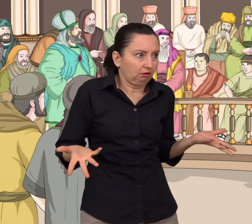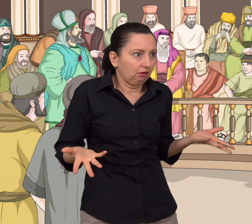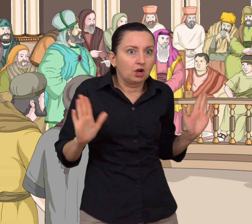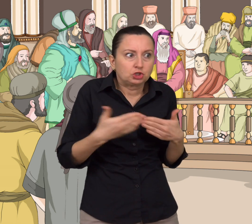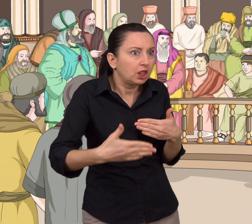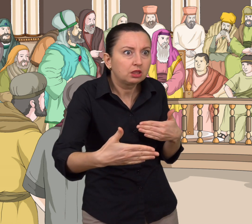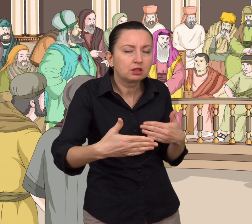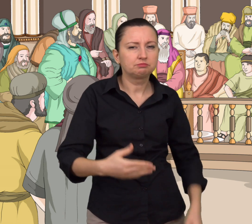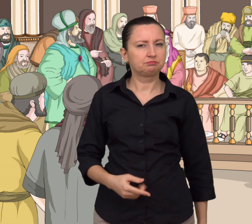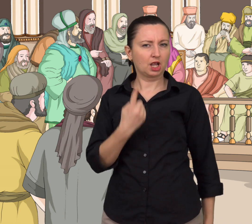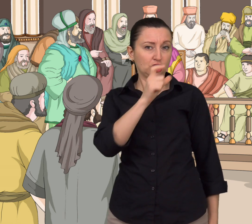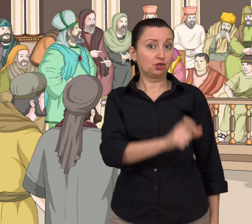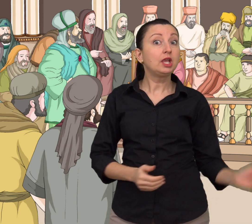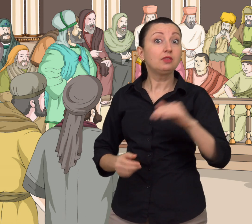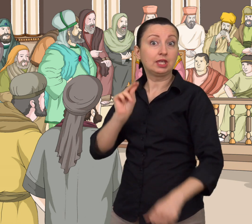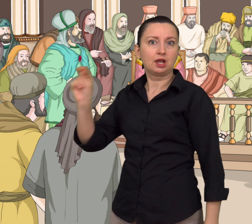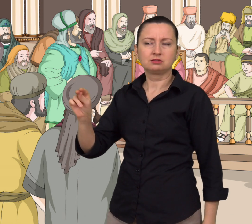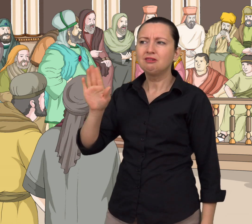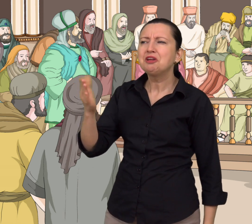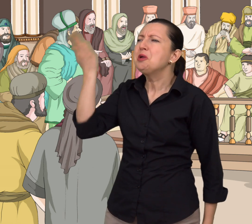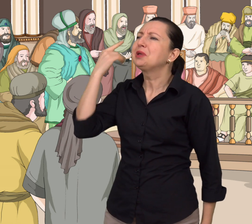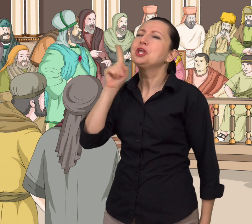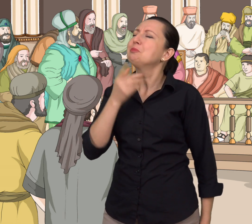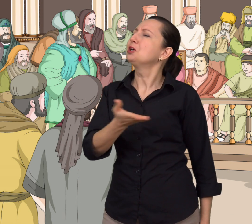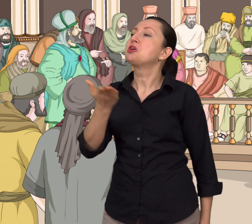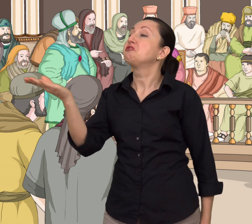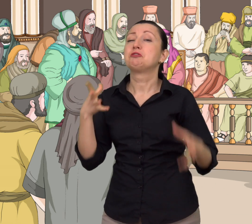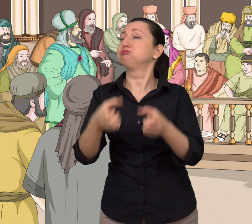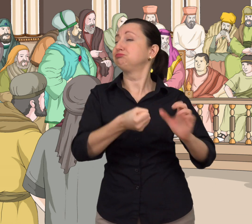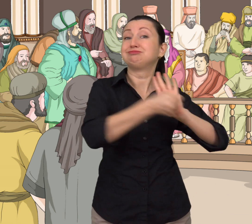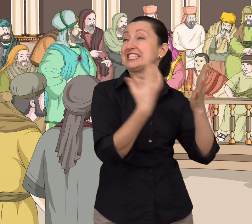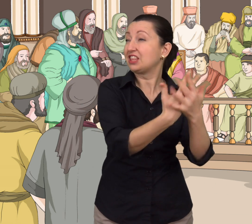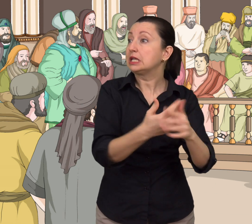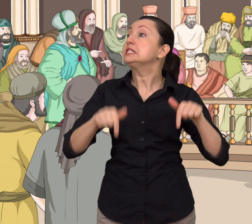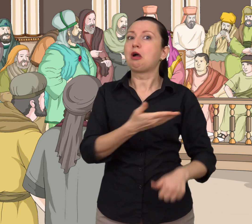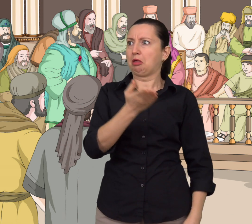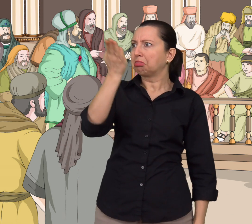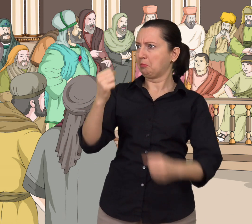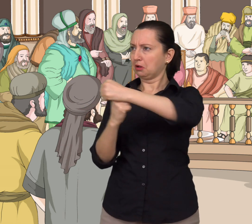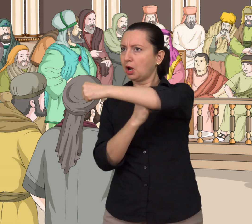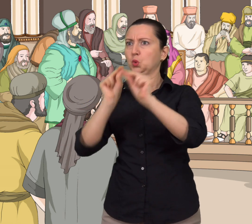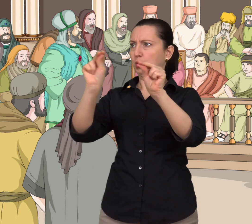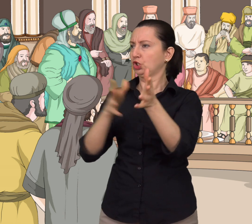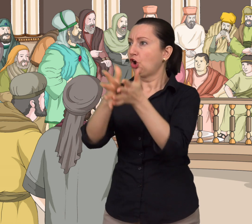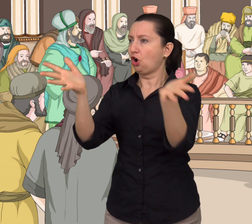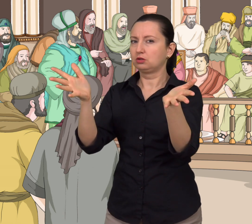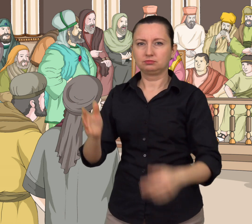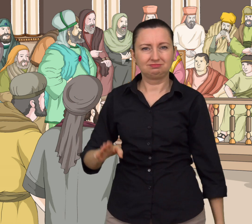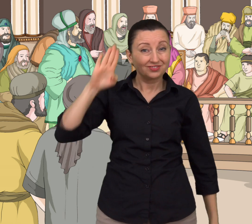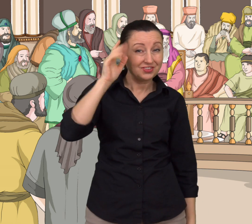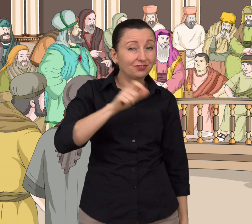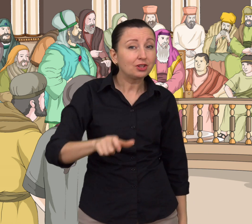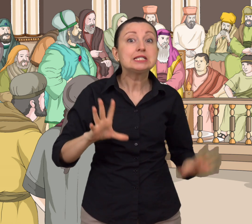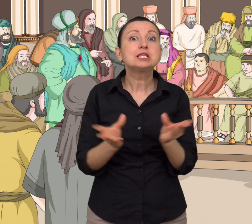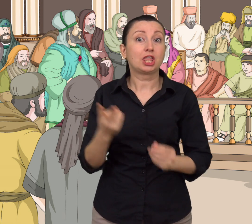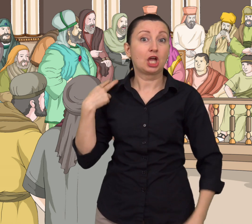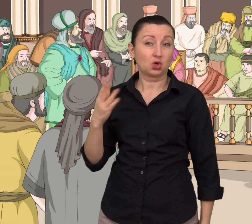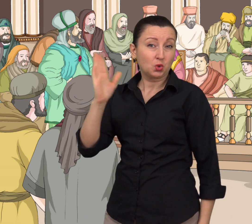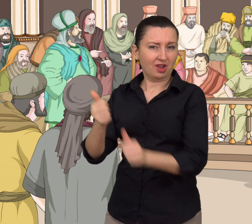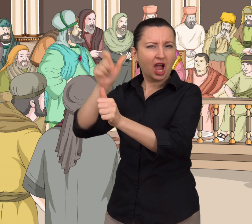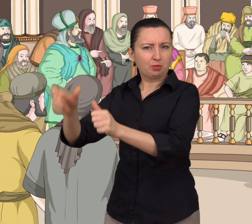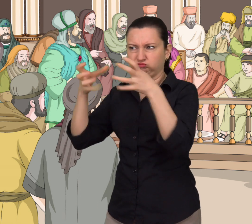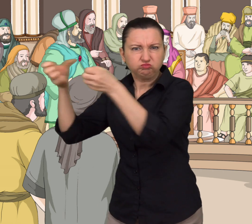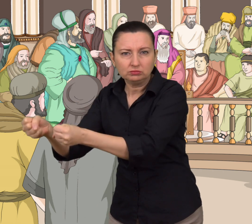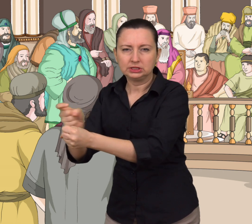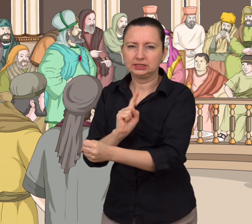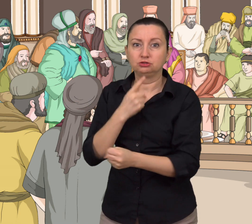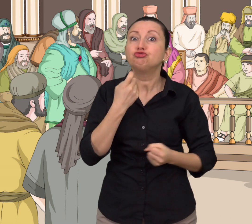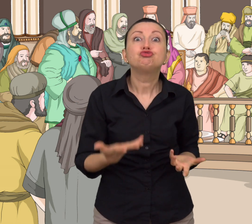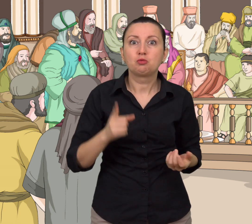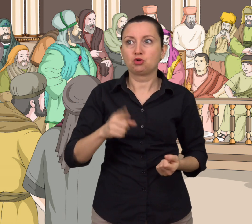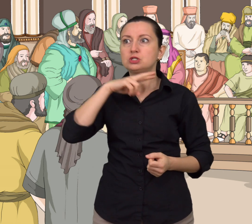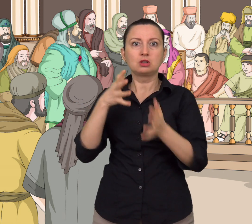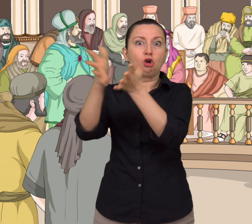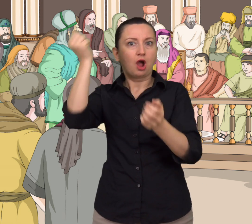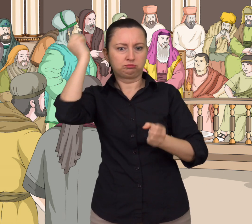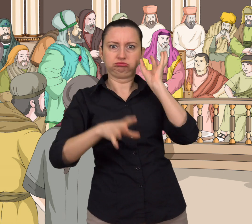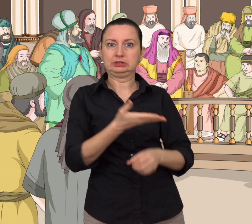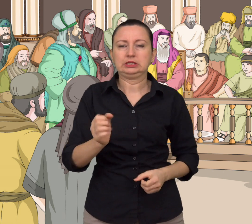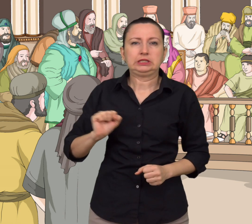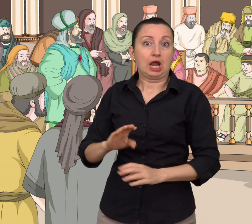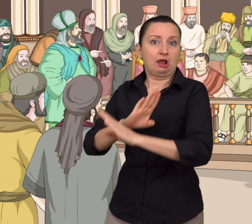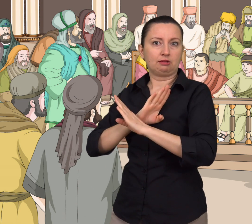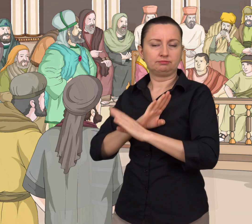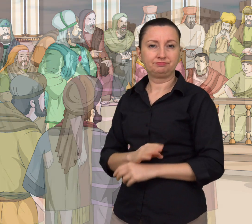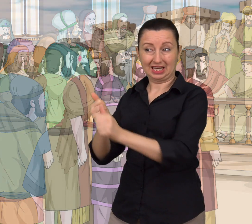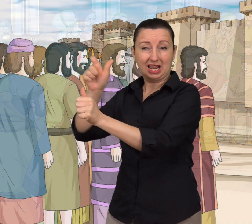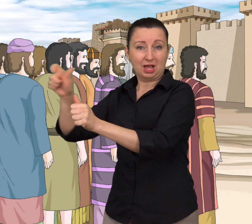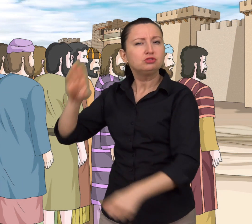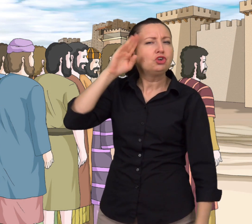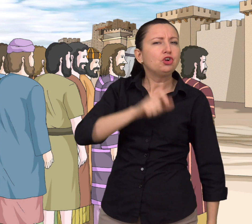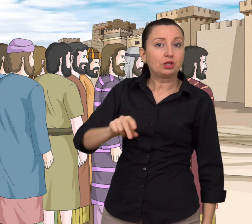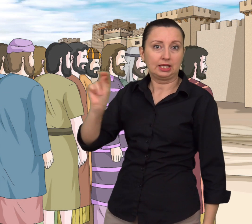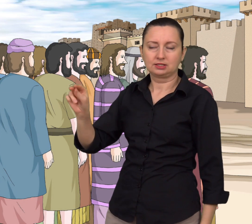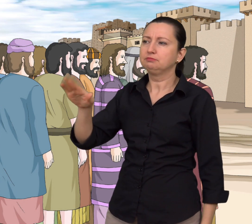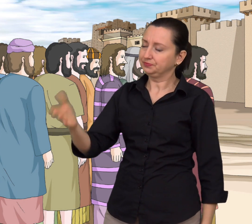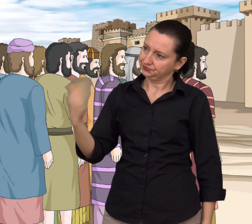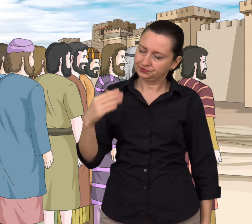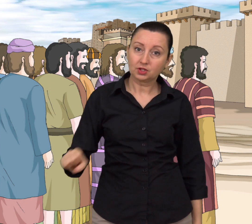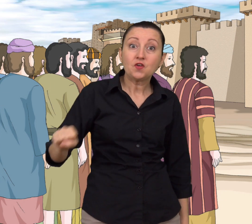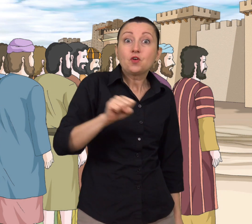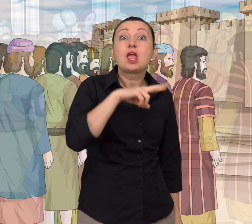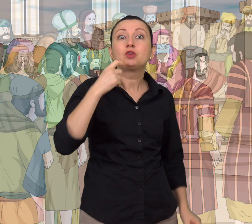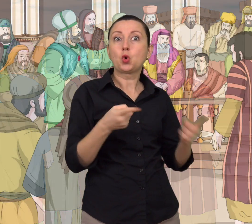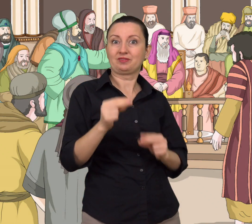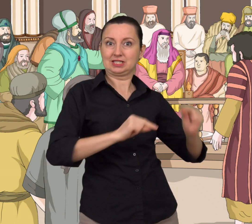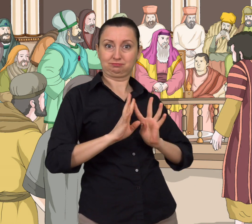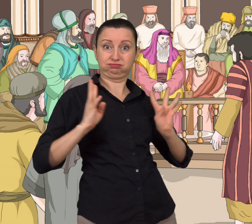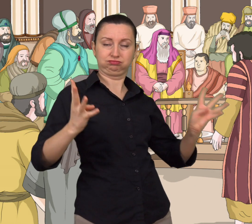Then someone came in and announced, “Look, the men you put in jail are standing in the temple courts teaching the people!” At that point, the captain went with the officers and brought the apostles—but not by force, for fear the people would stone them.